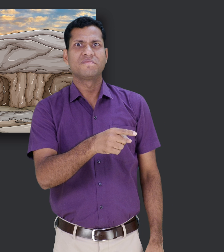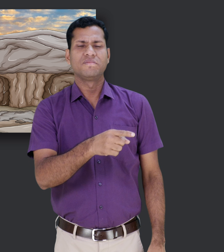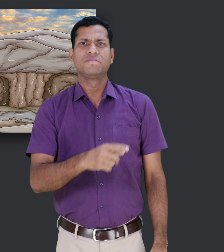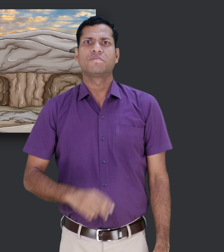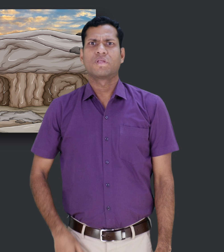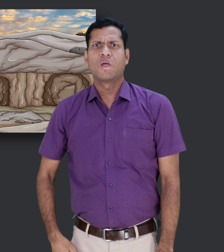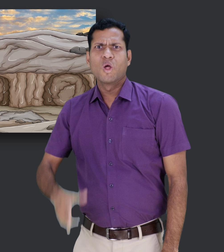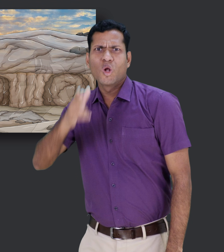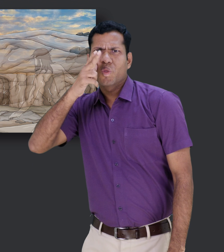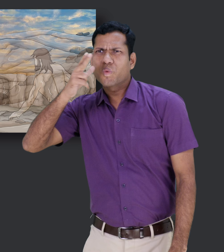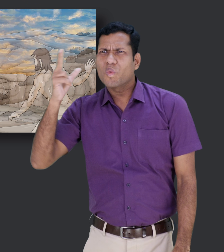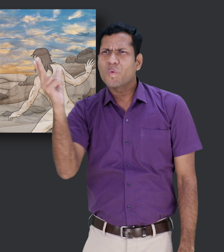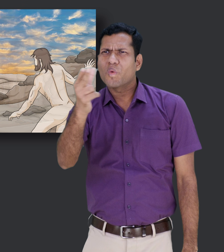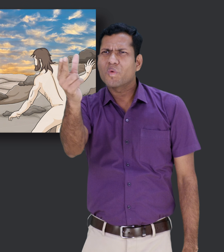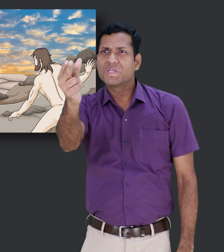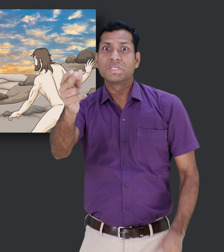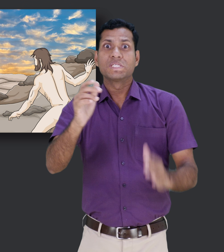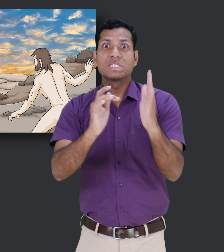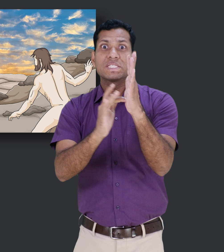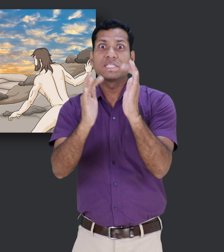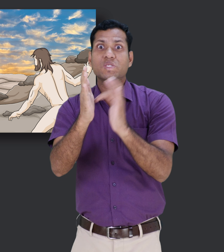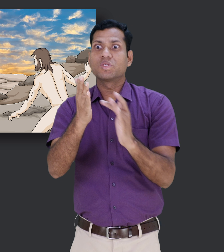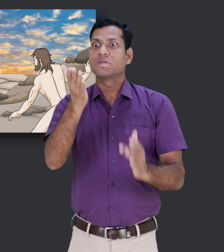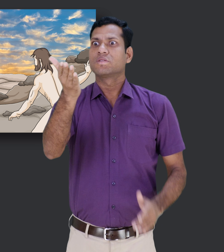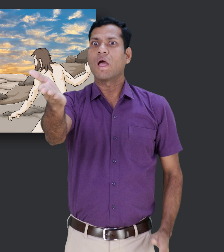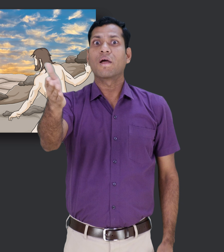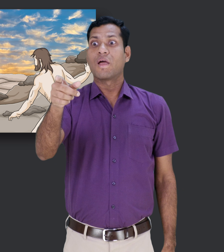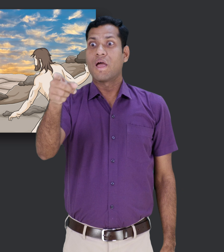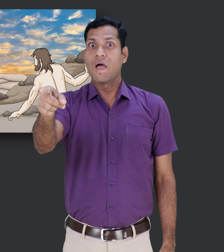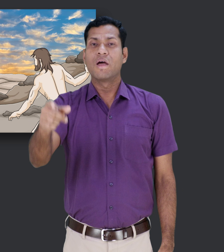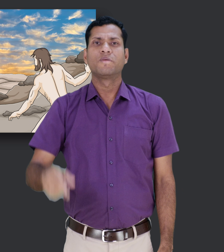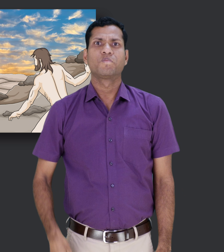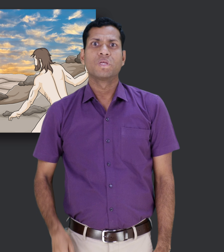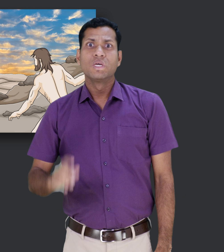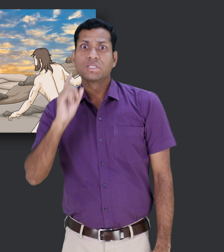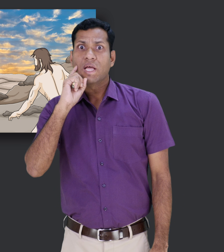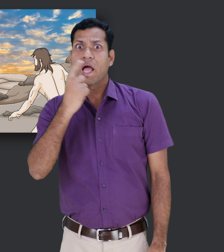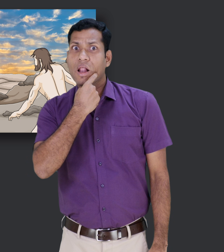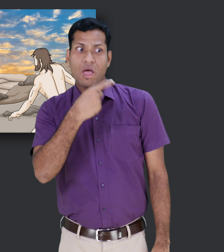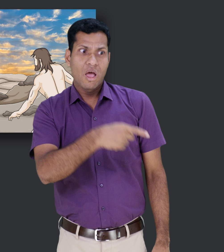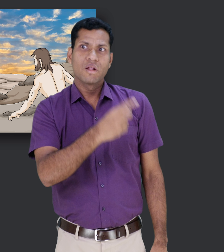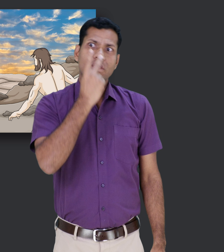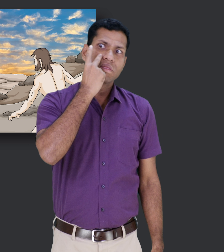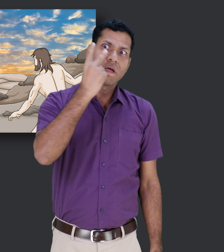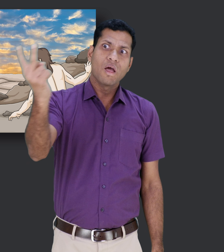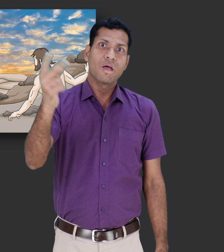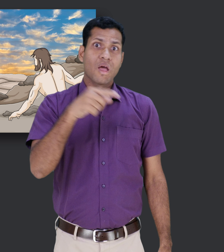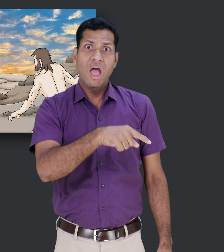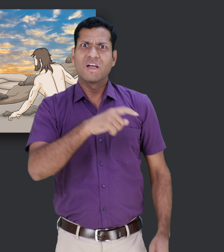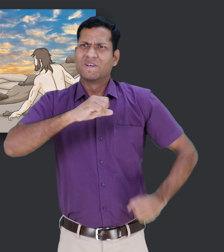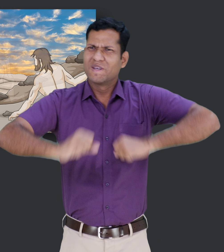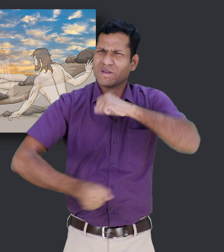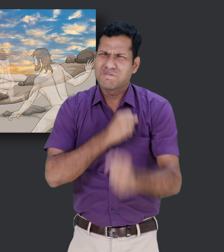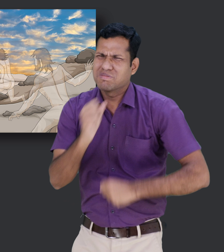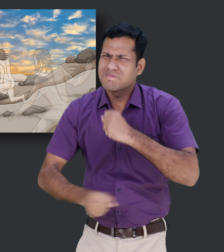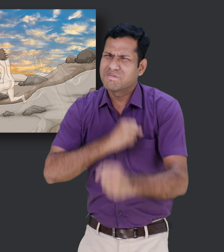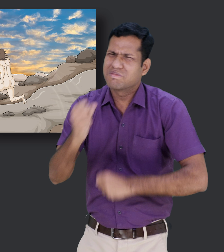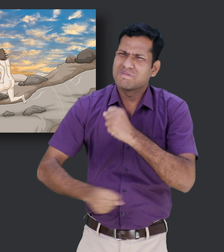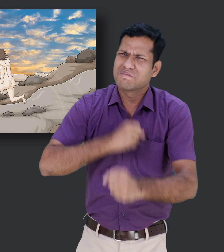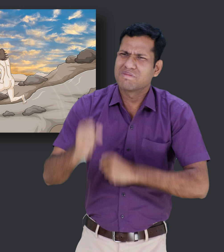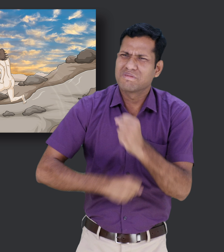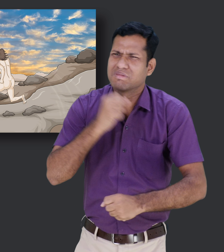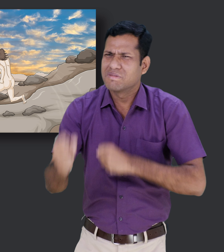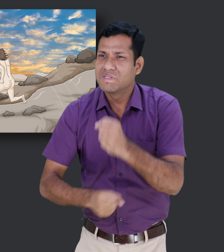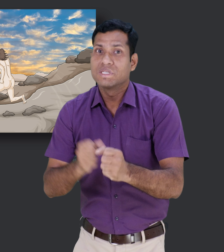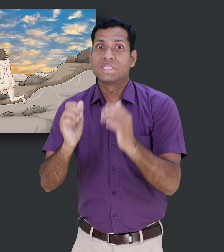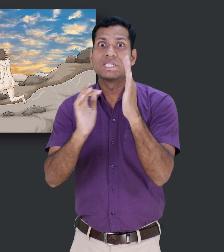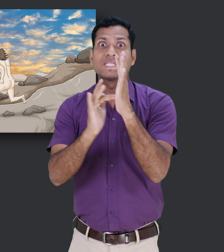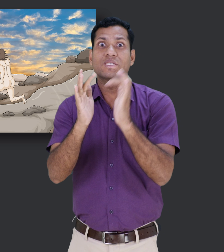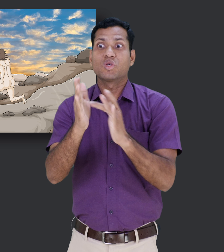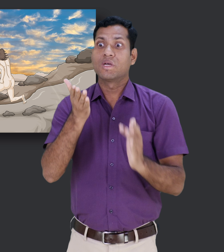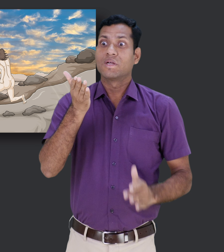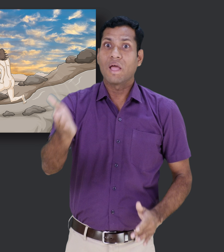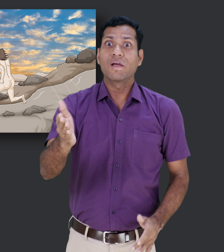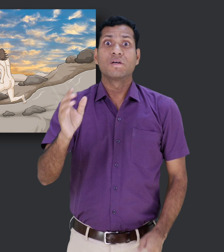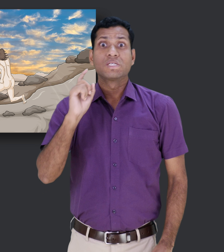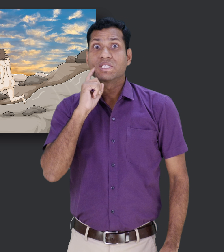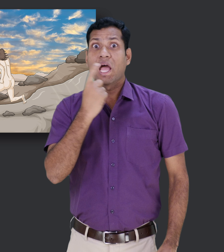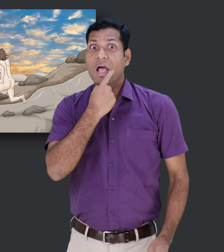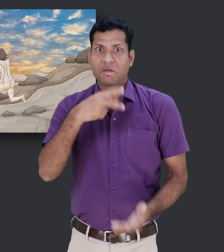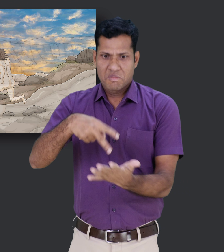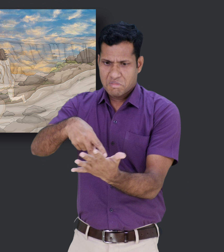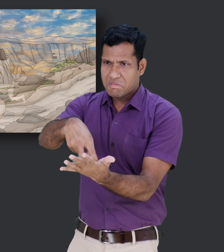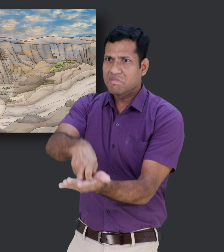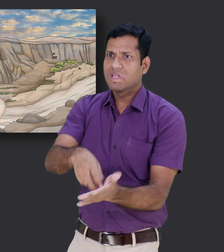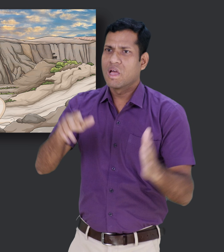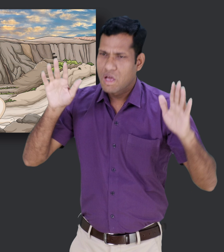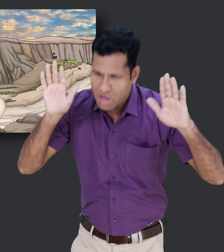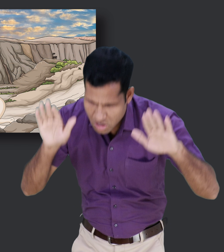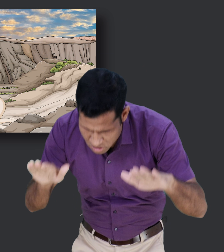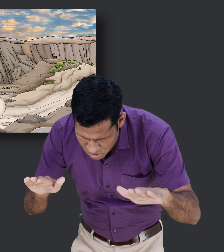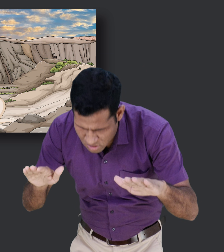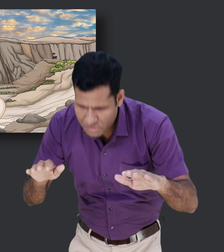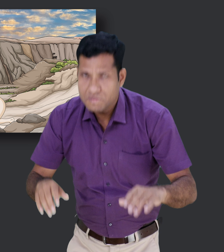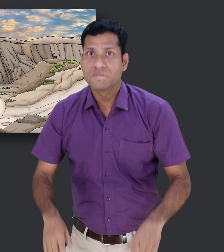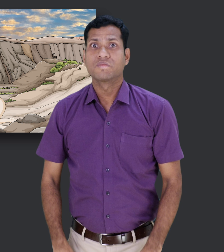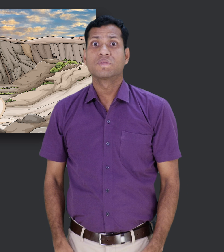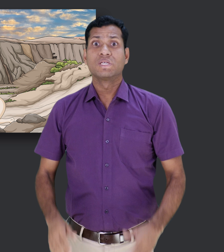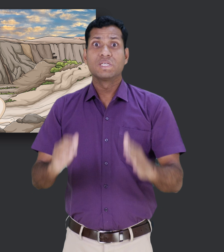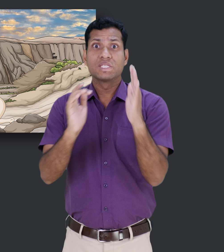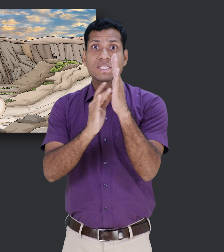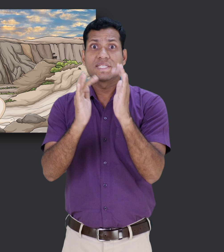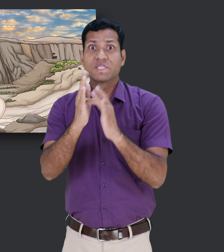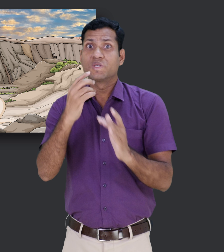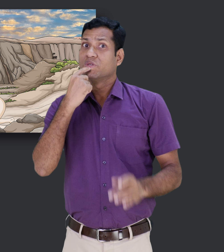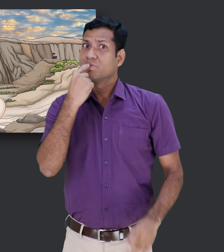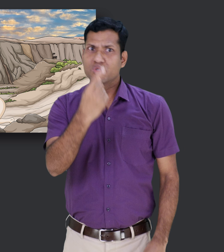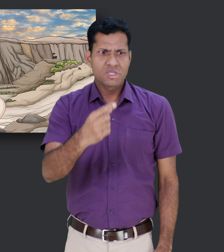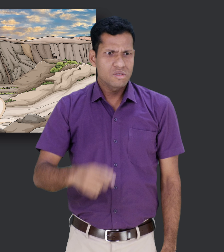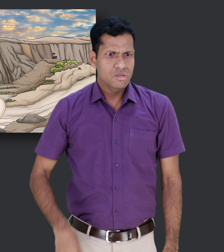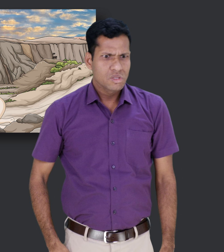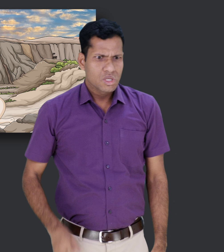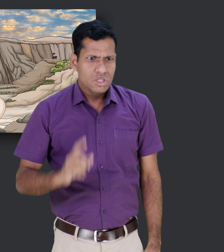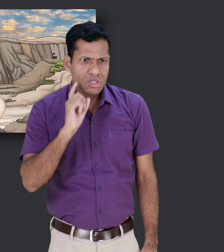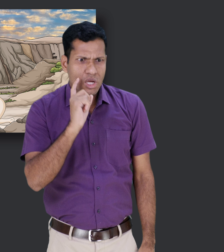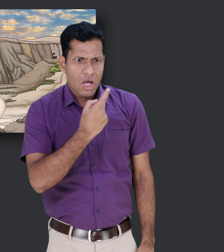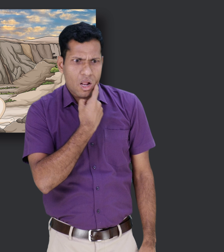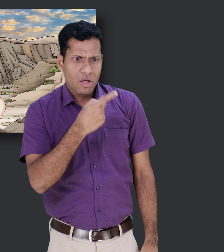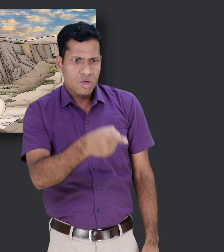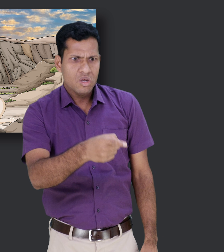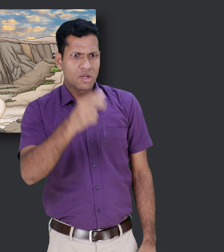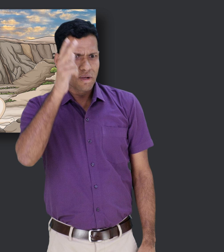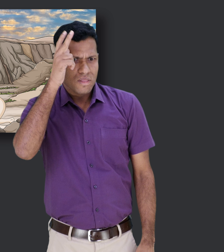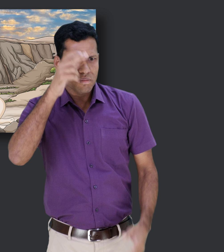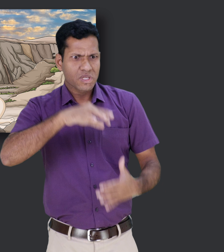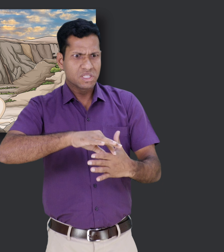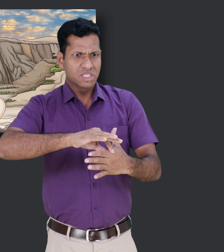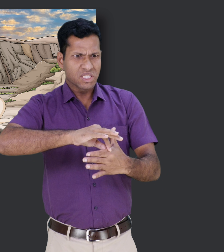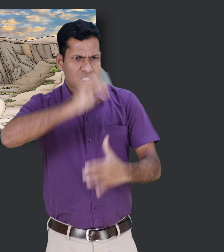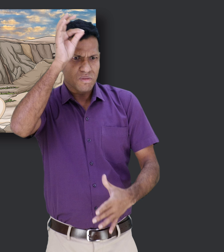When the man saw Jesus from a distance, he ran and fell on his knees before Him.